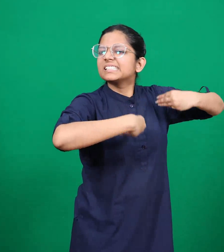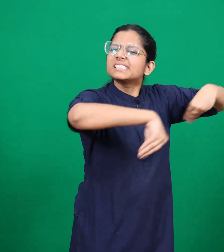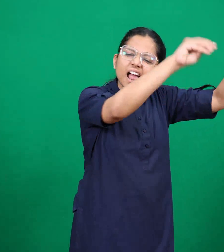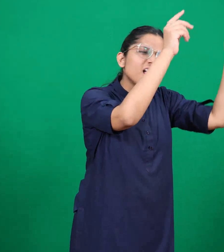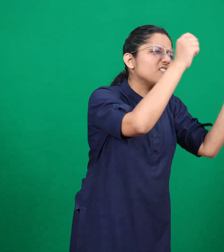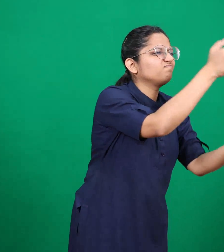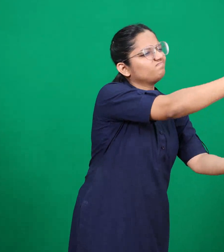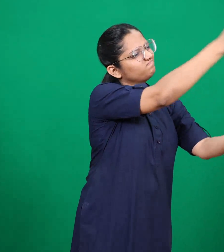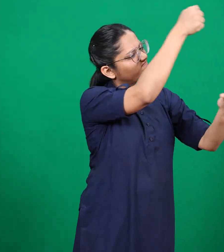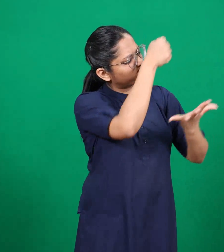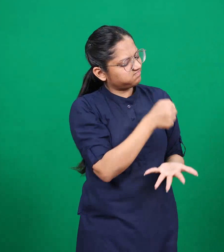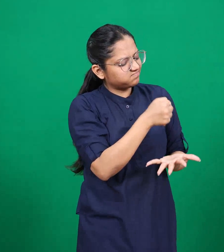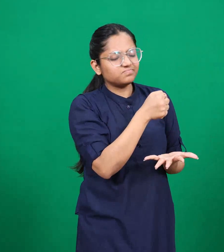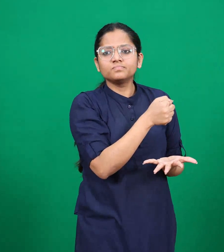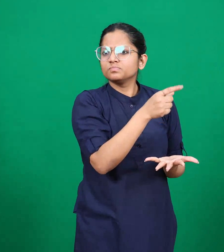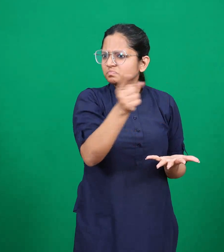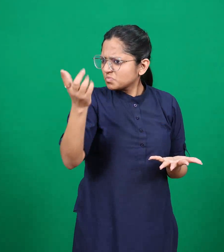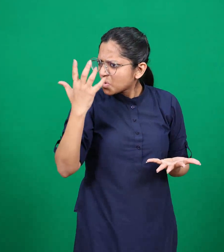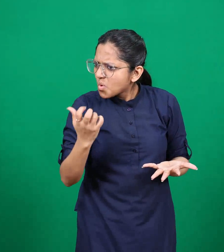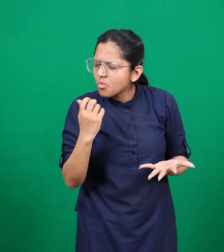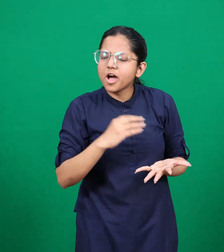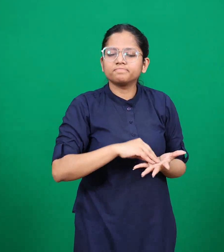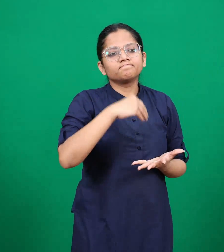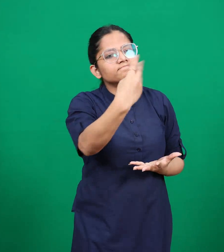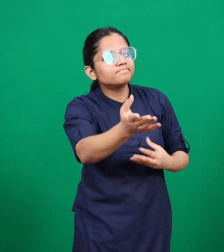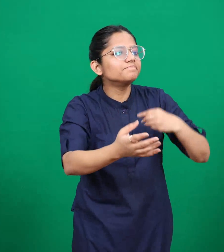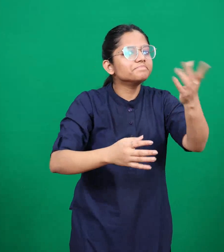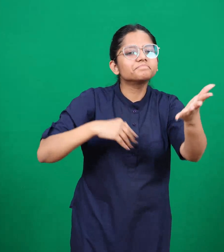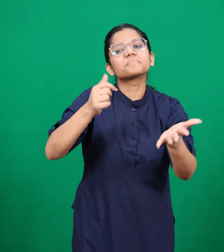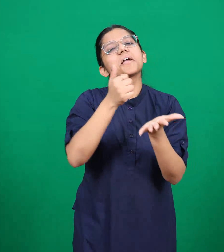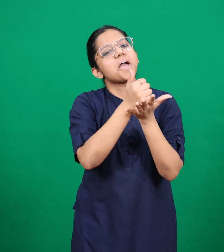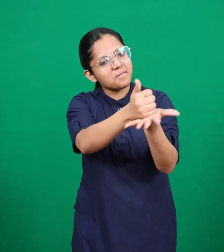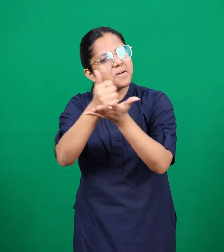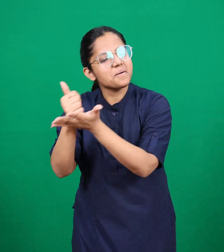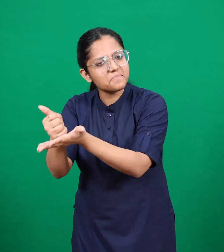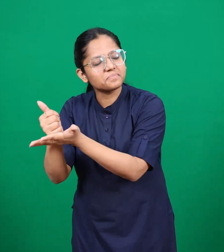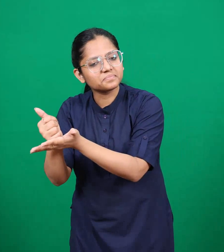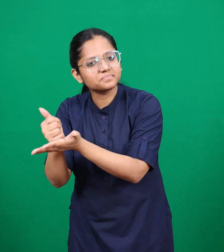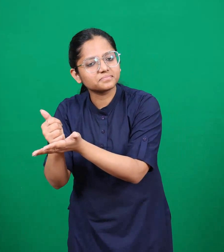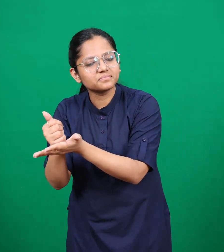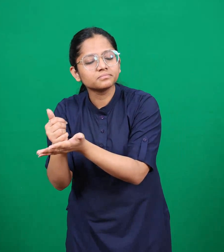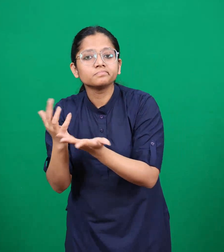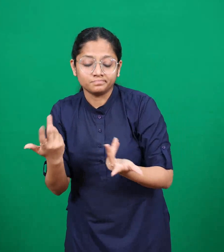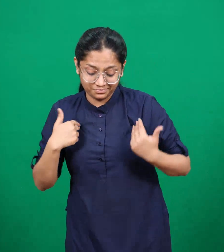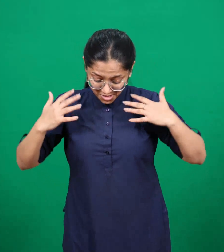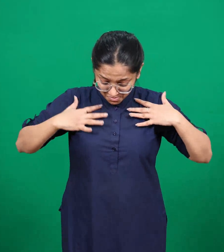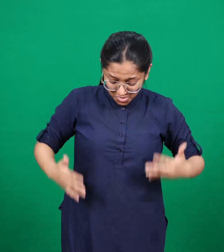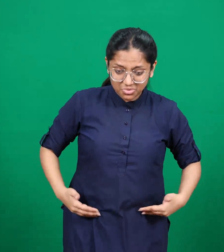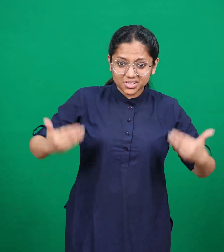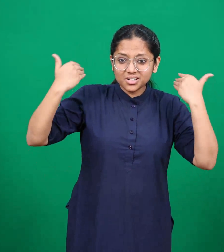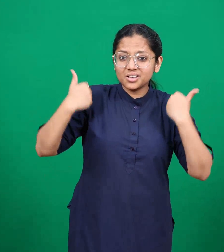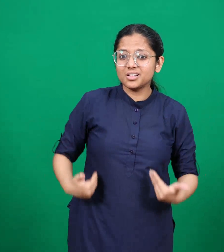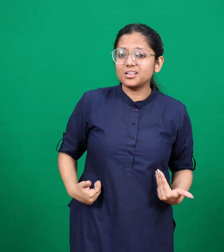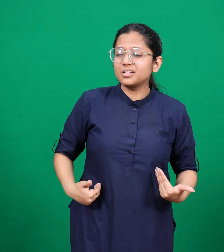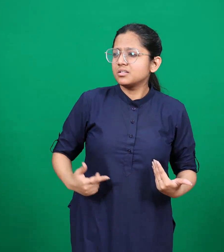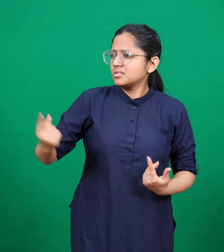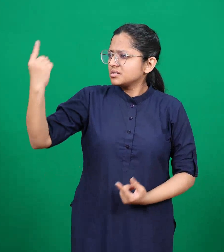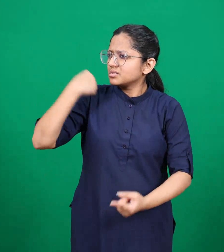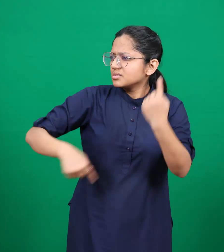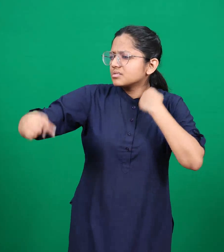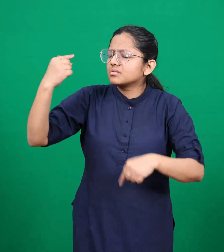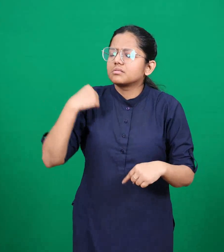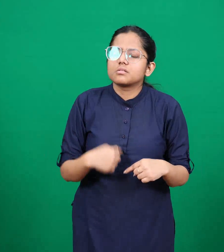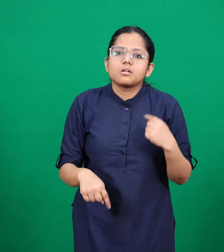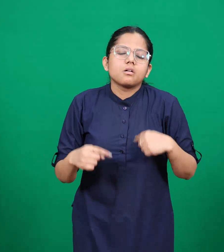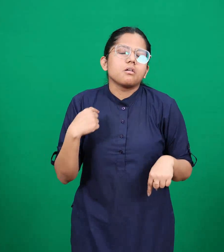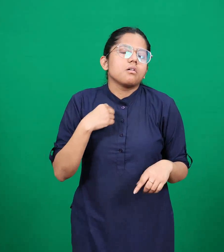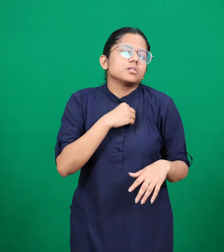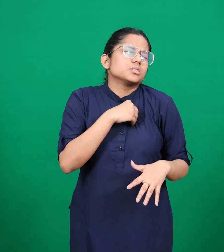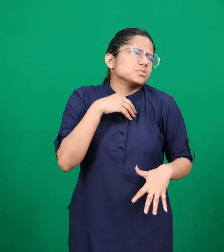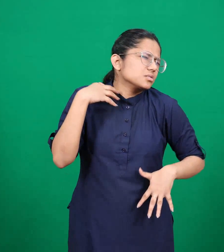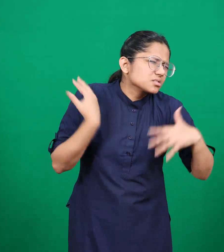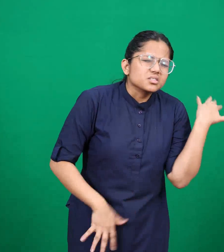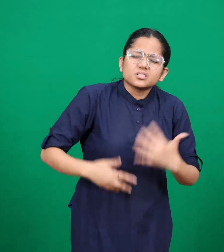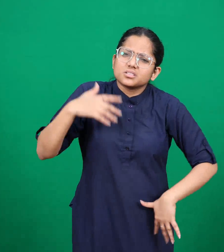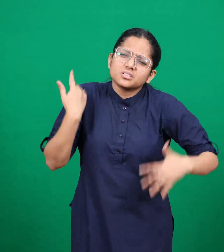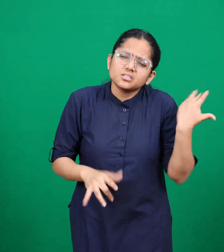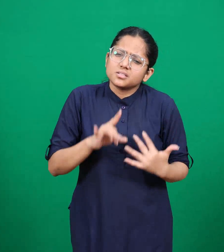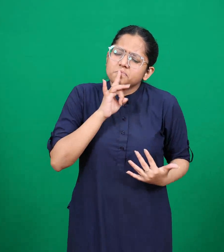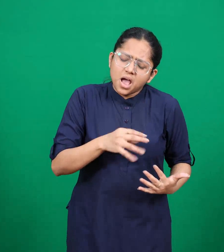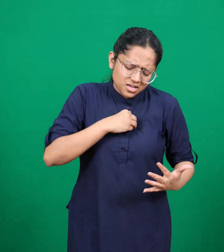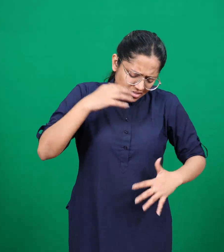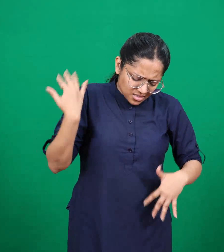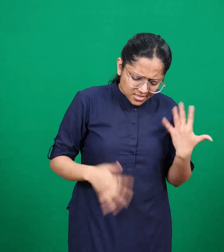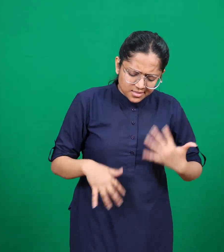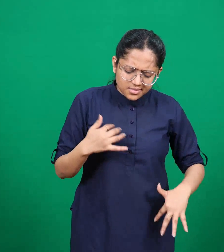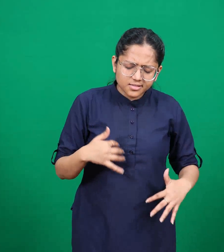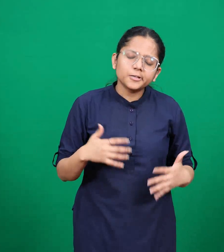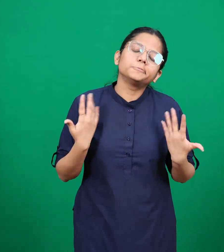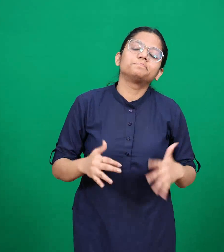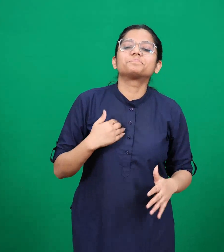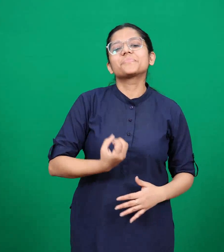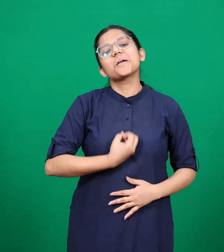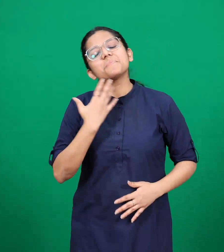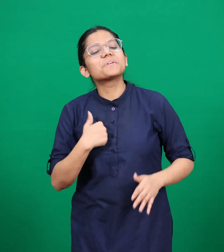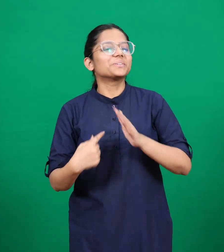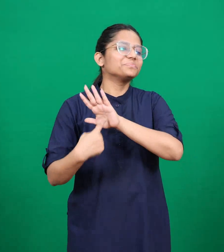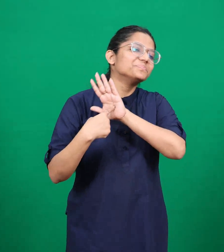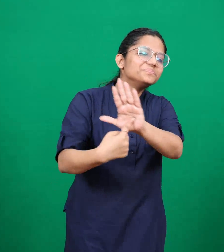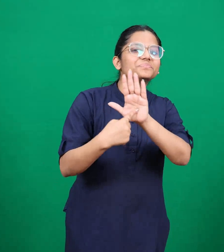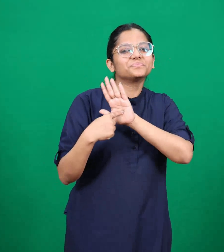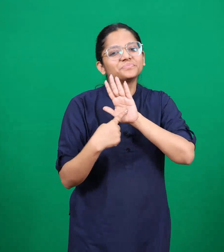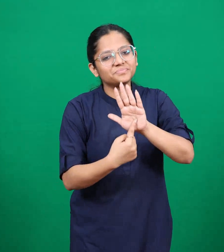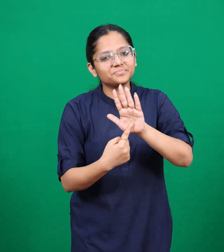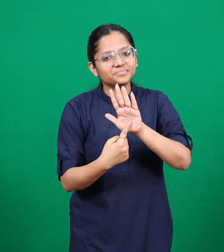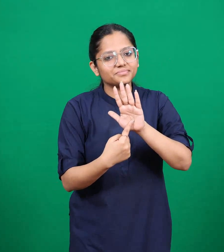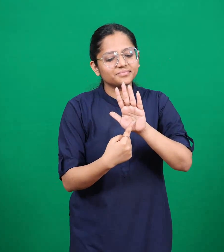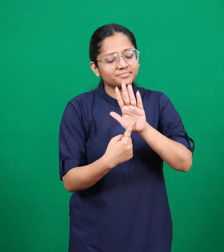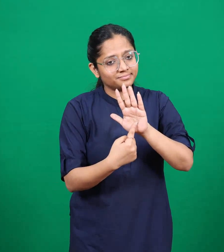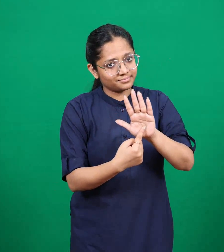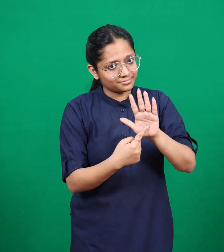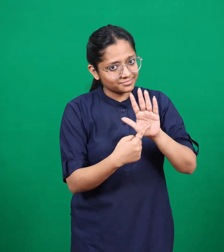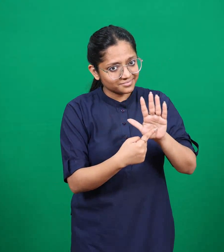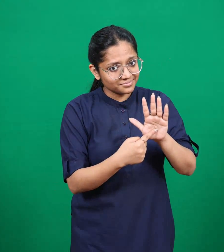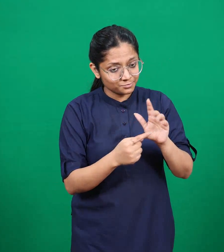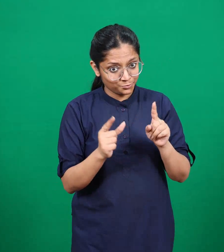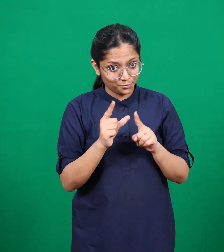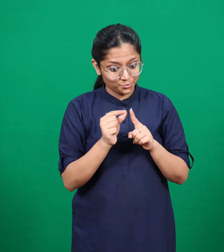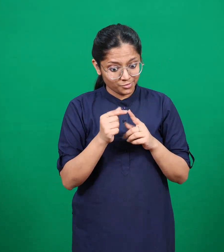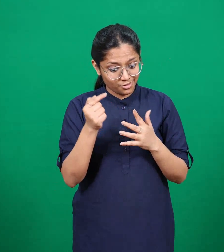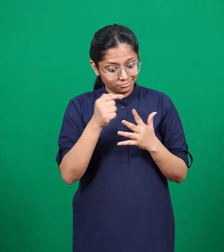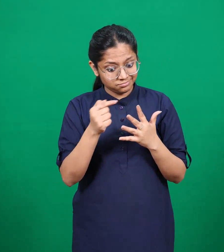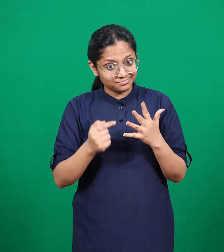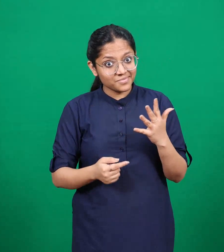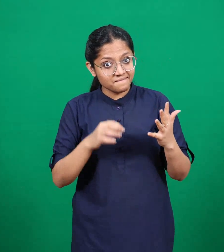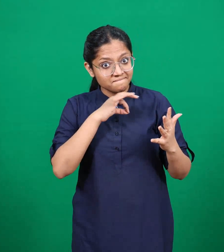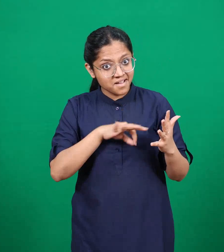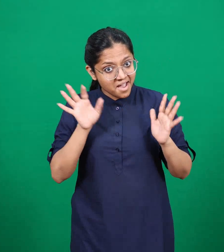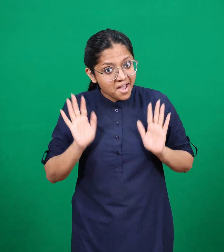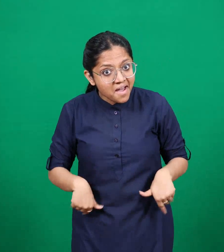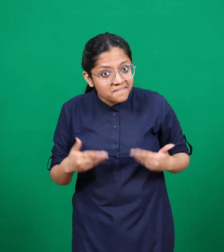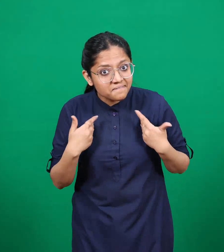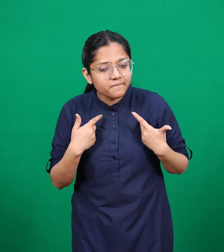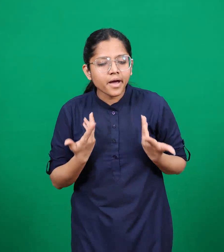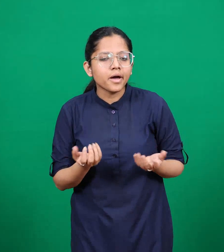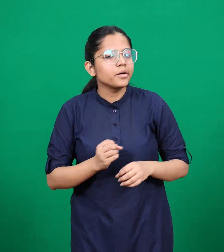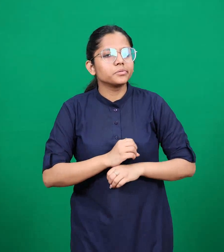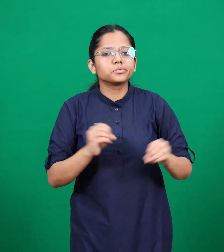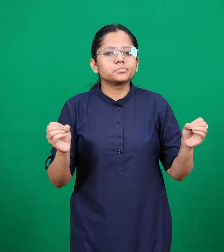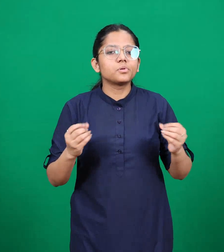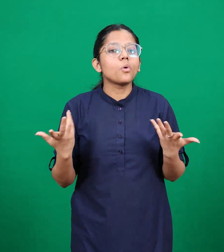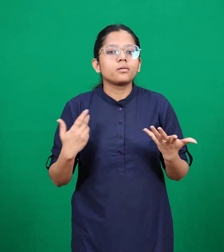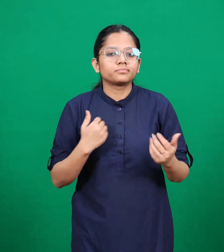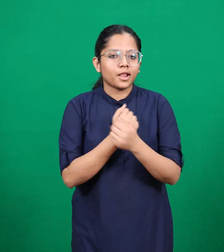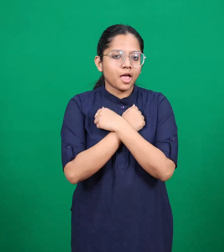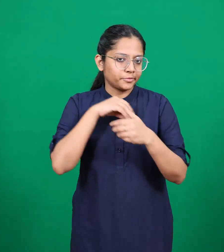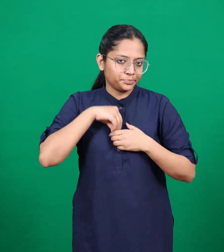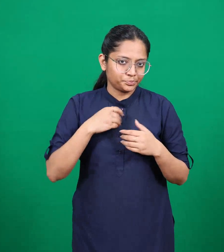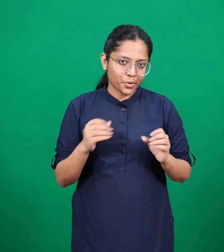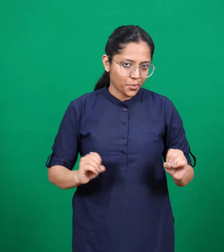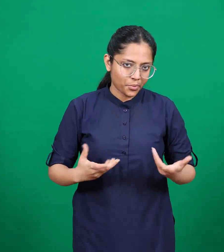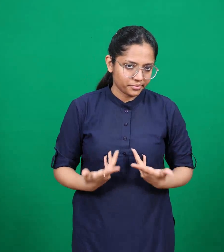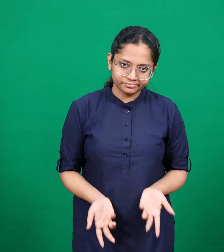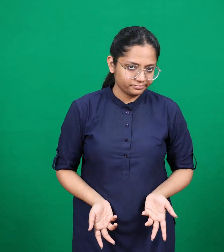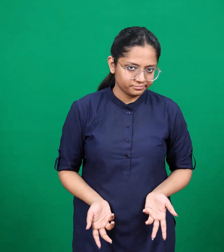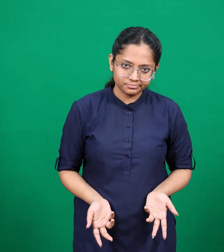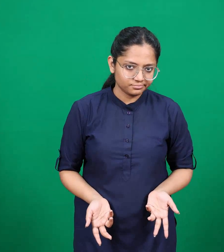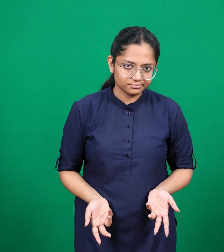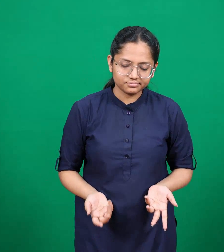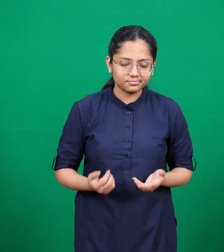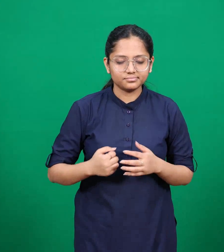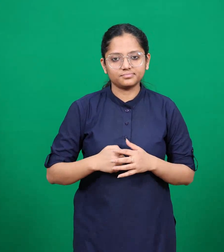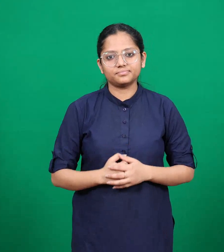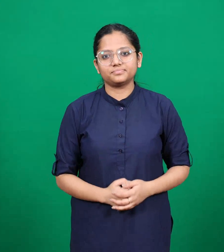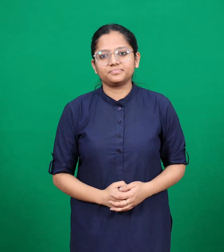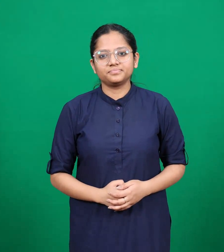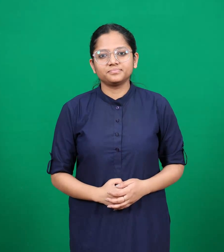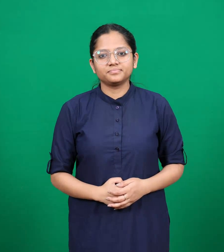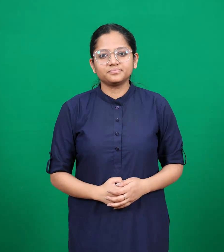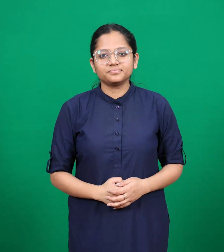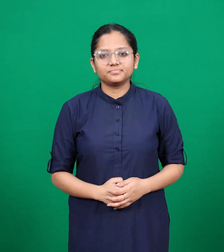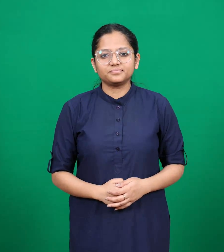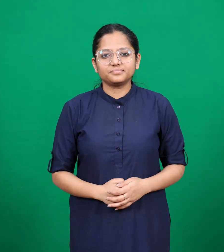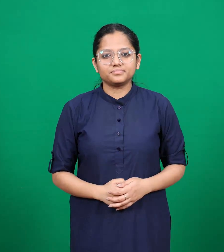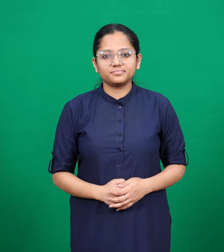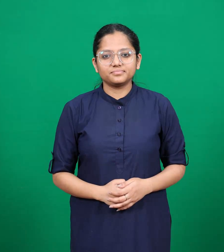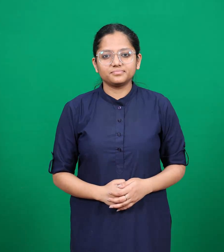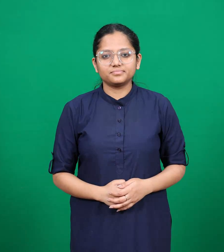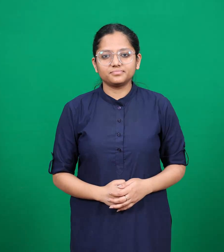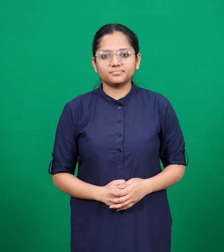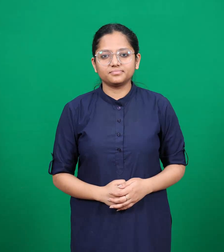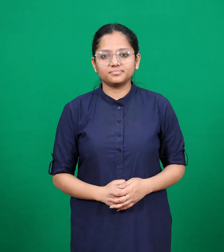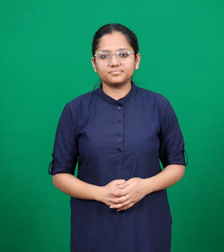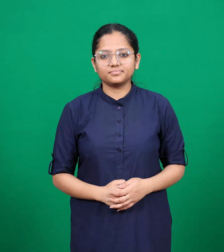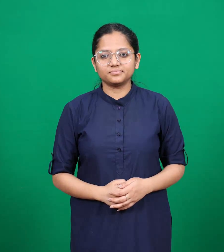If I give all I possess to the poor and exult in the surrender of my body, but have not love, I gain nothing.